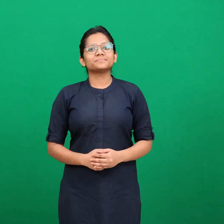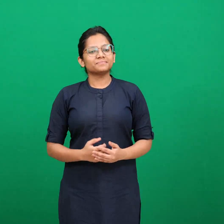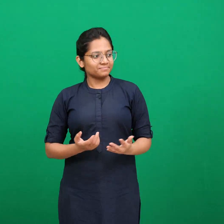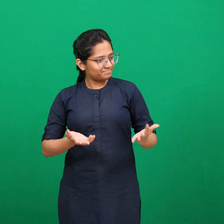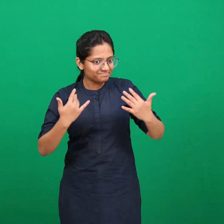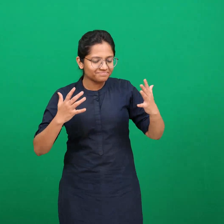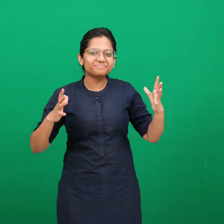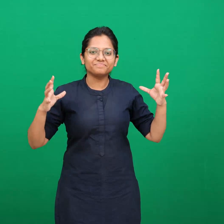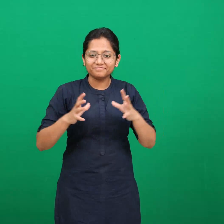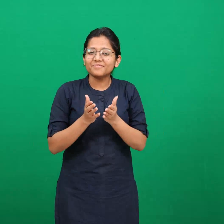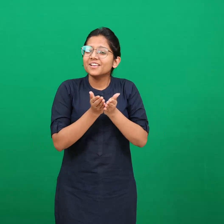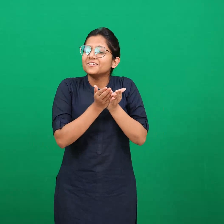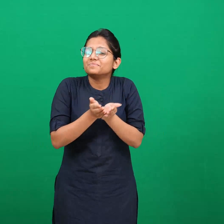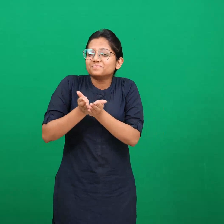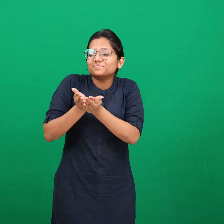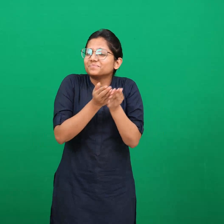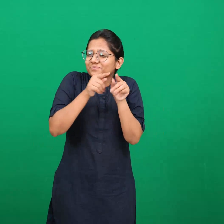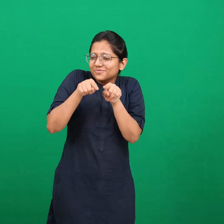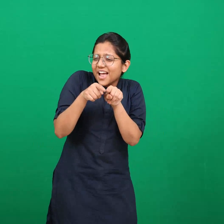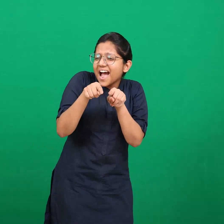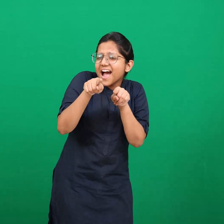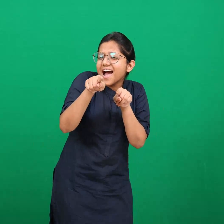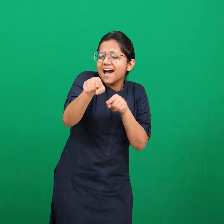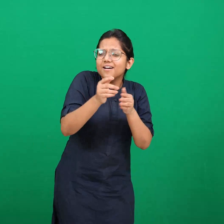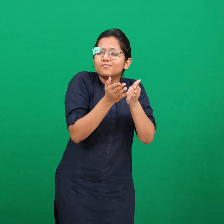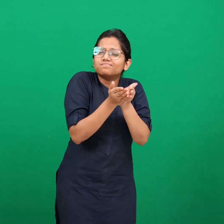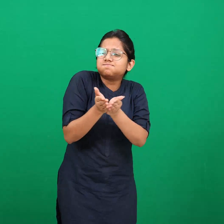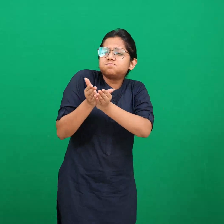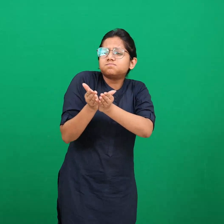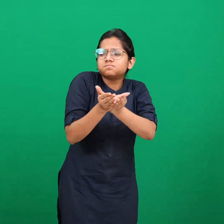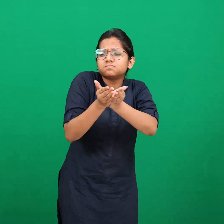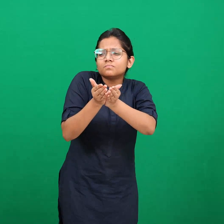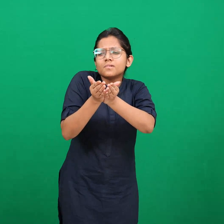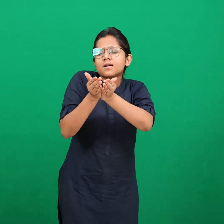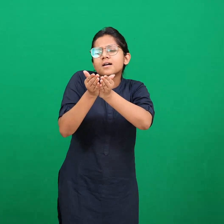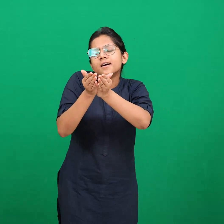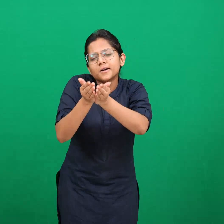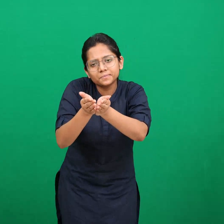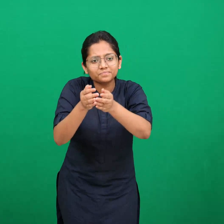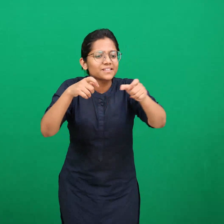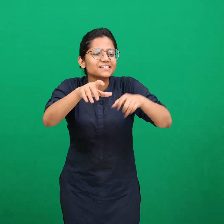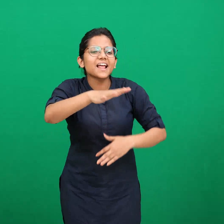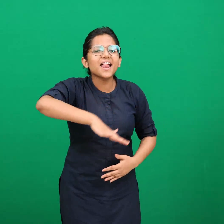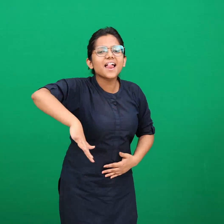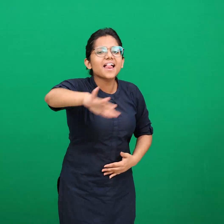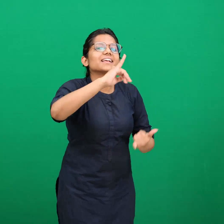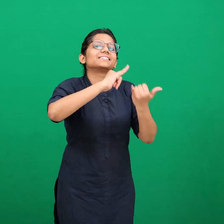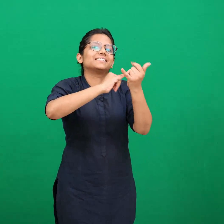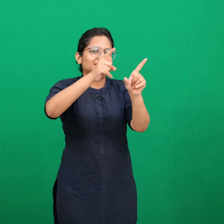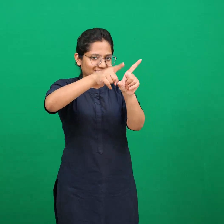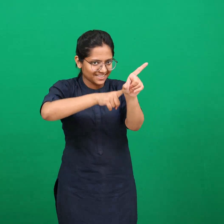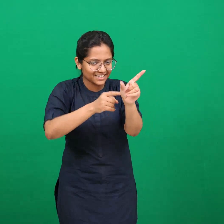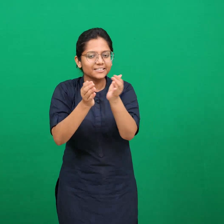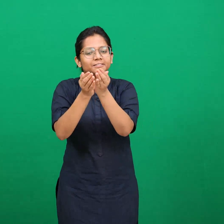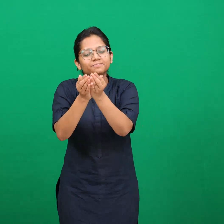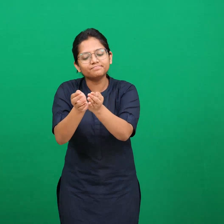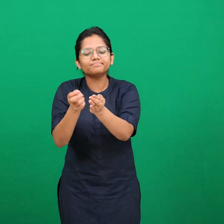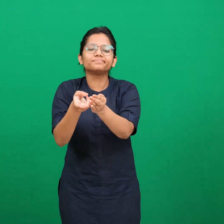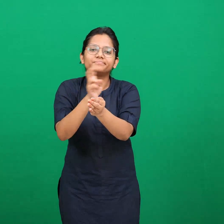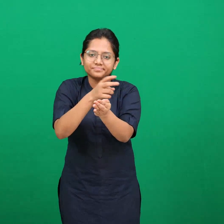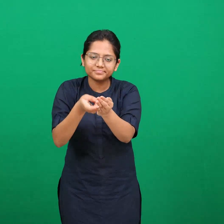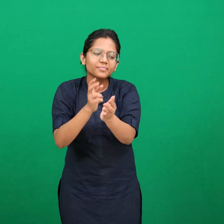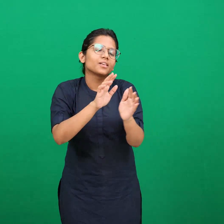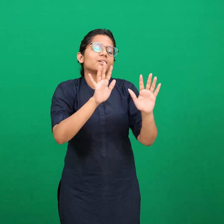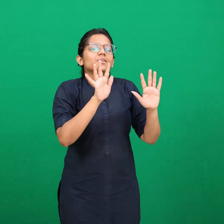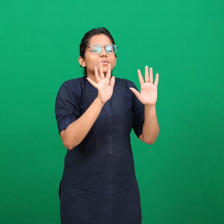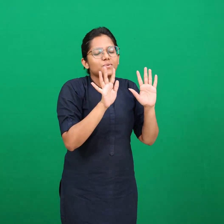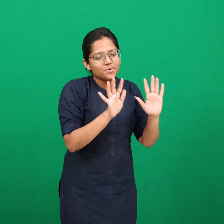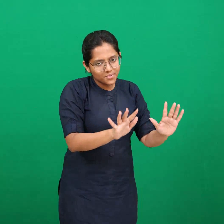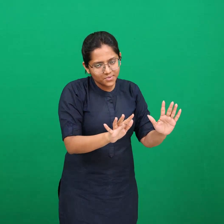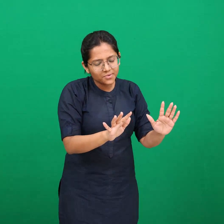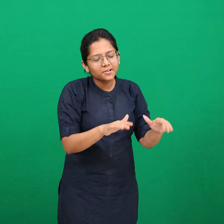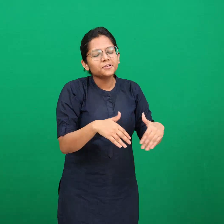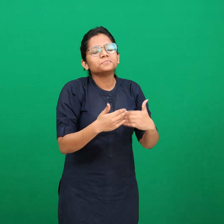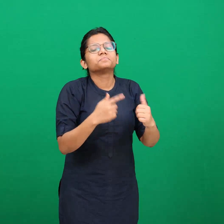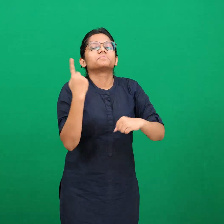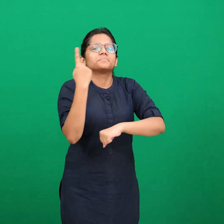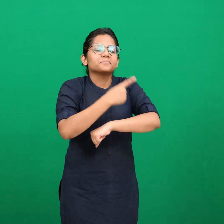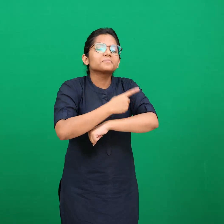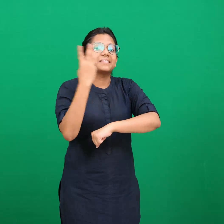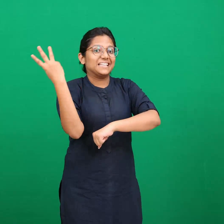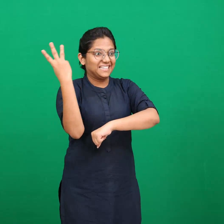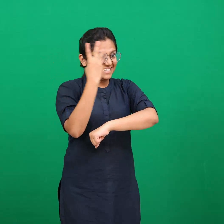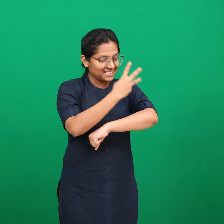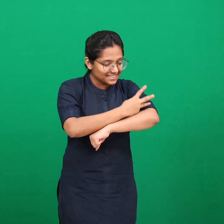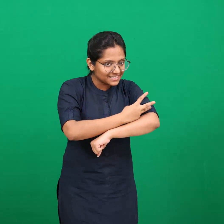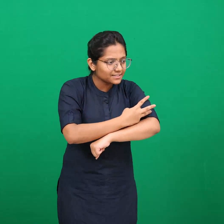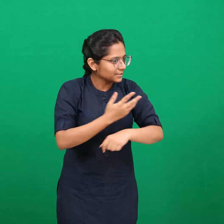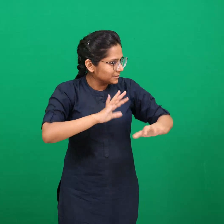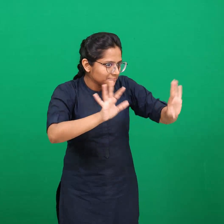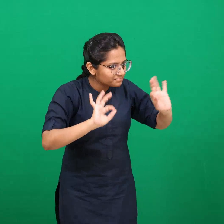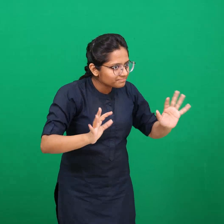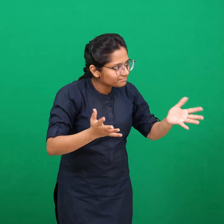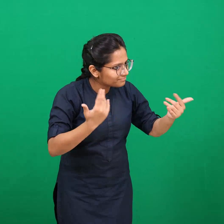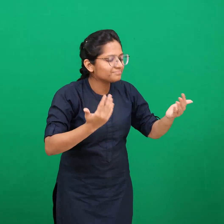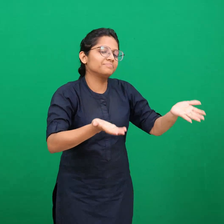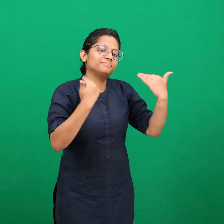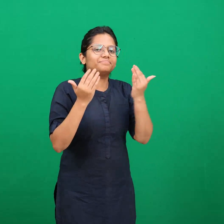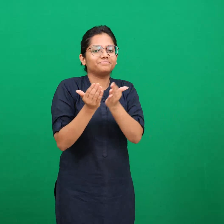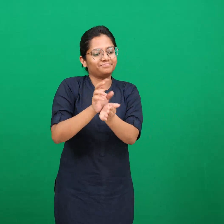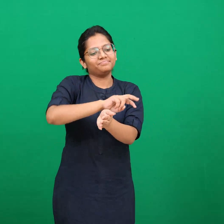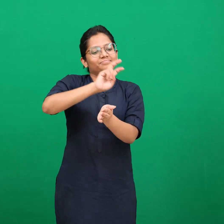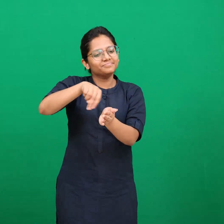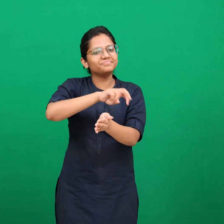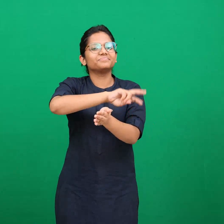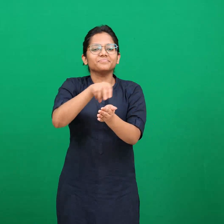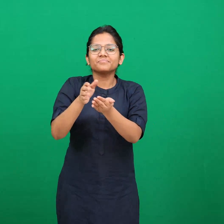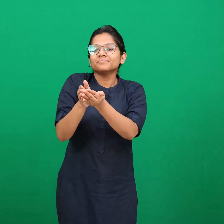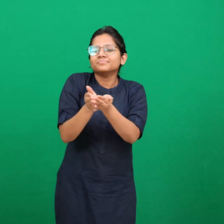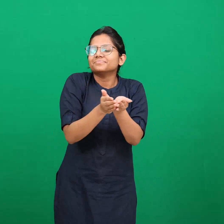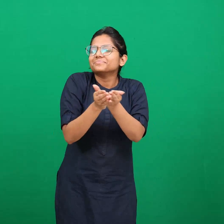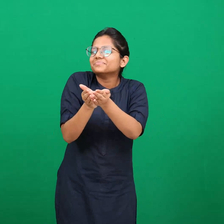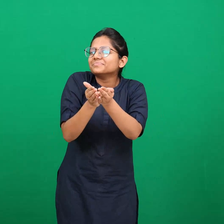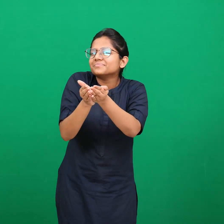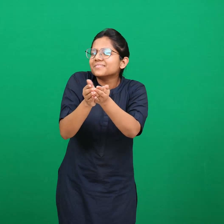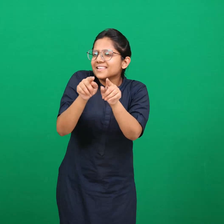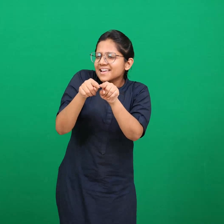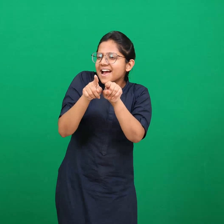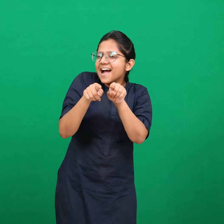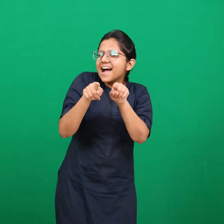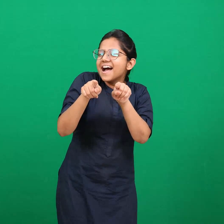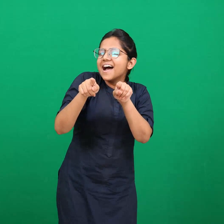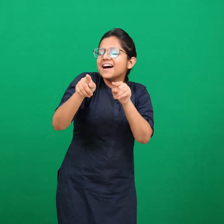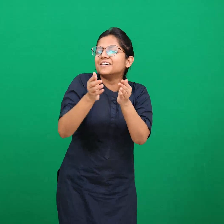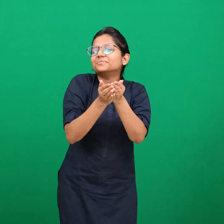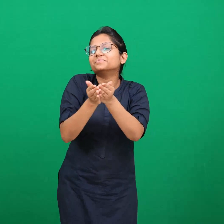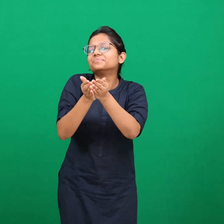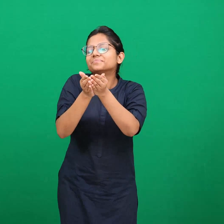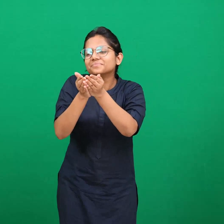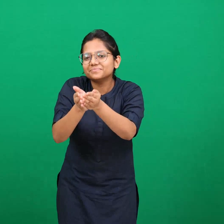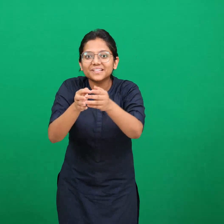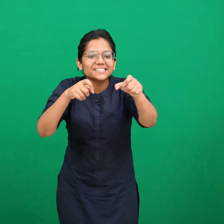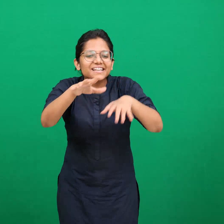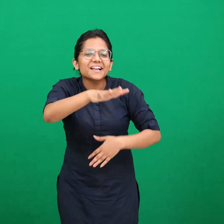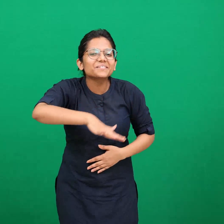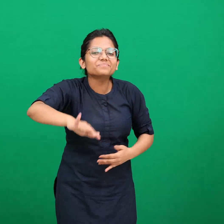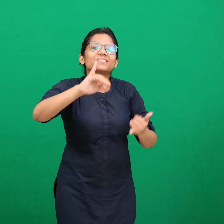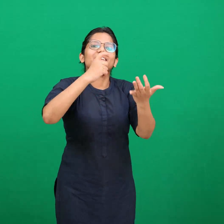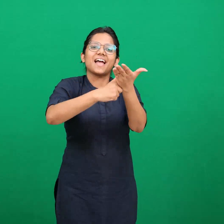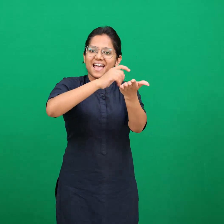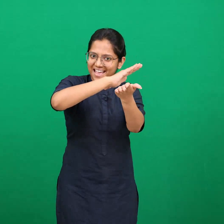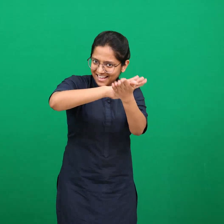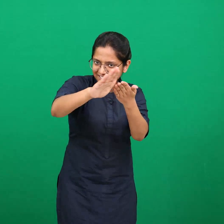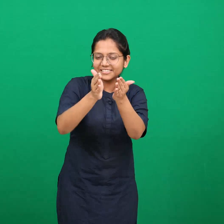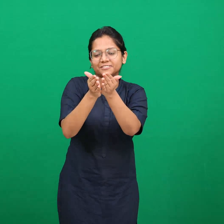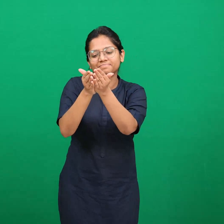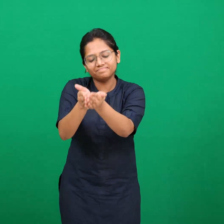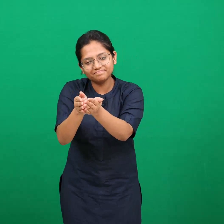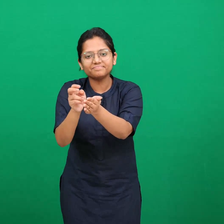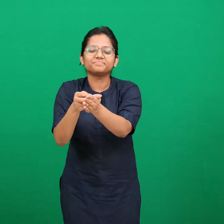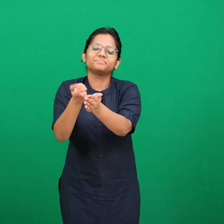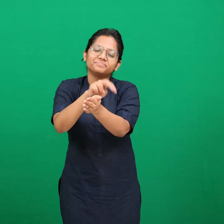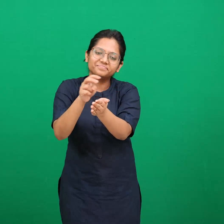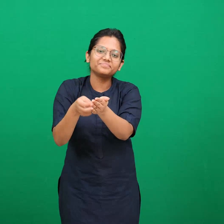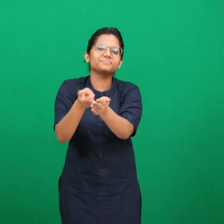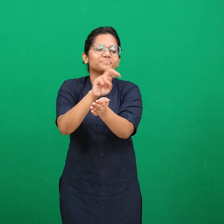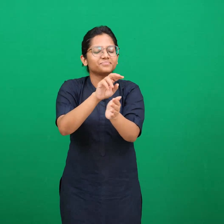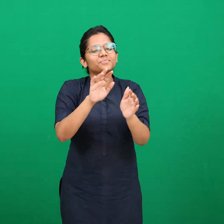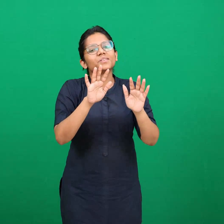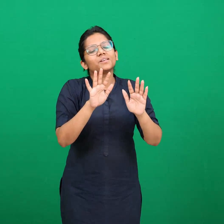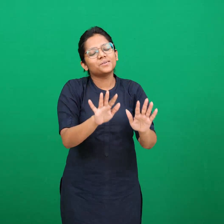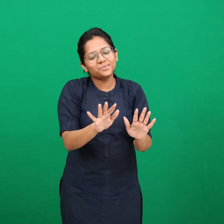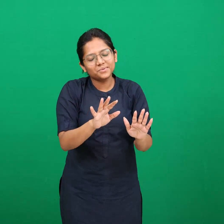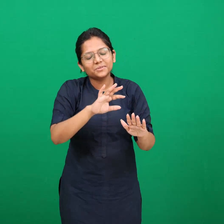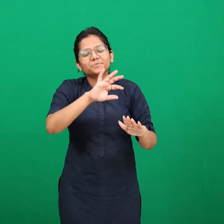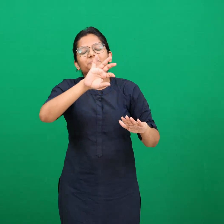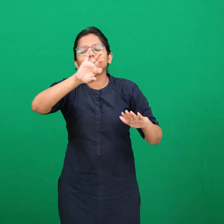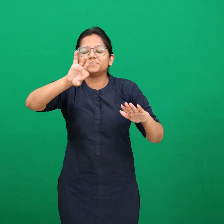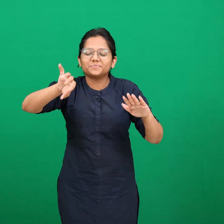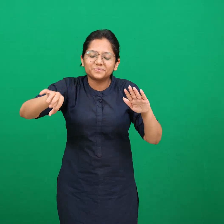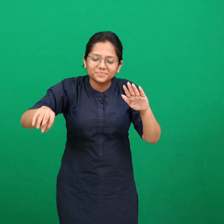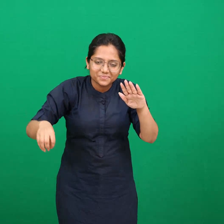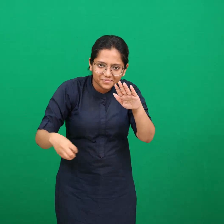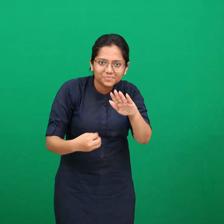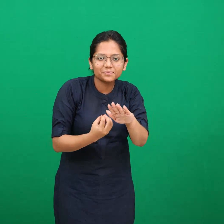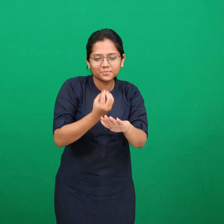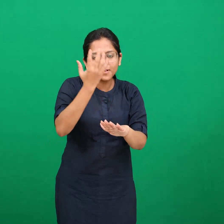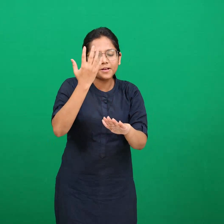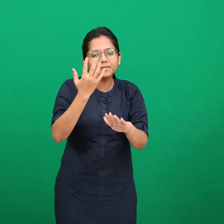Putting in at Syracuse, we stayed there three days. From there we weighed anchor and came to Rhegium.